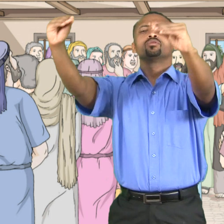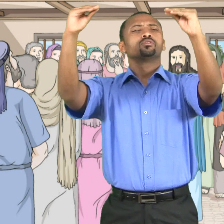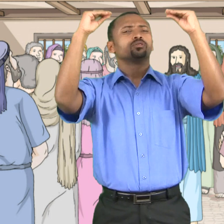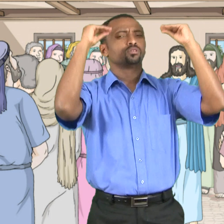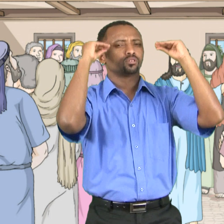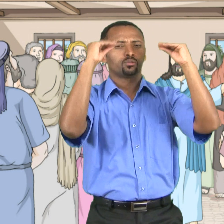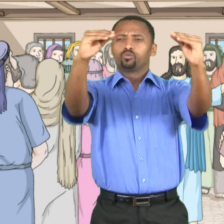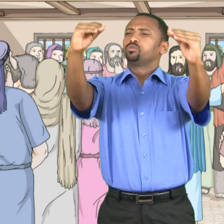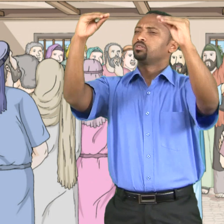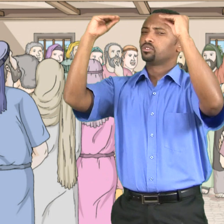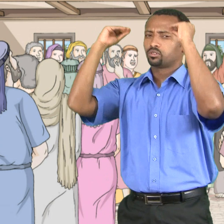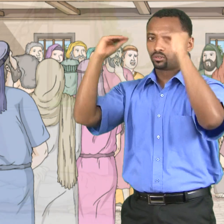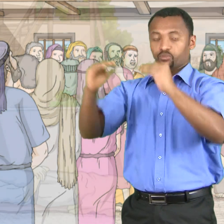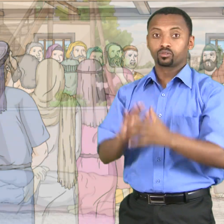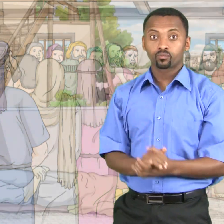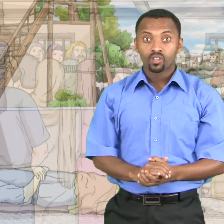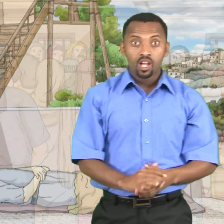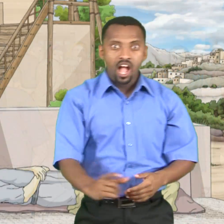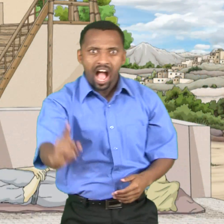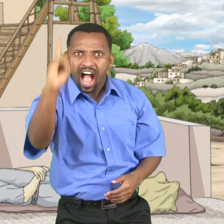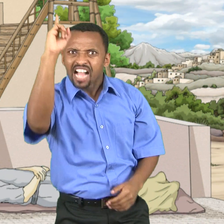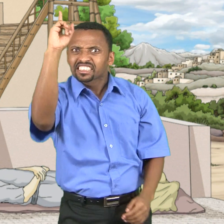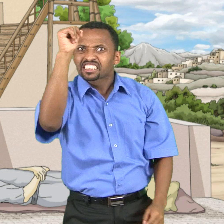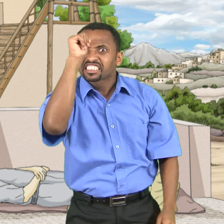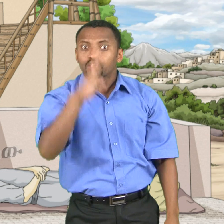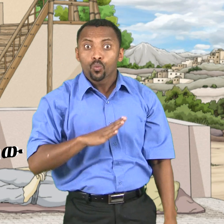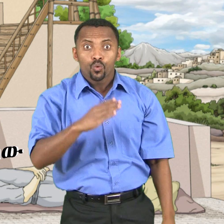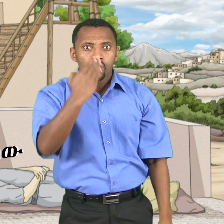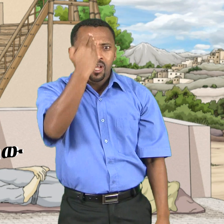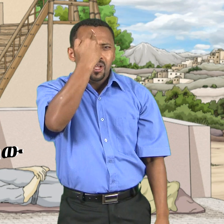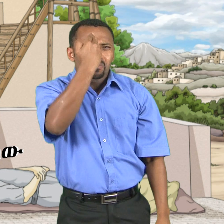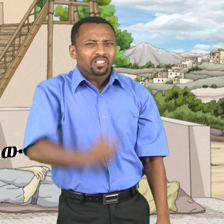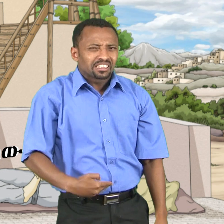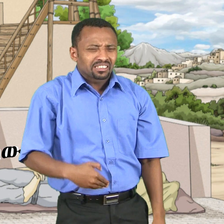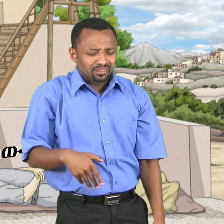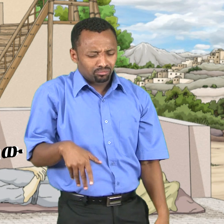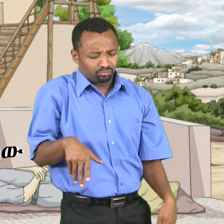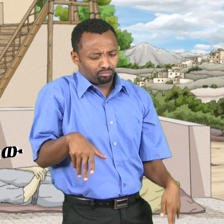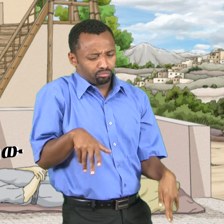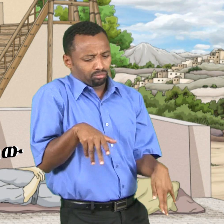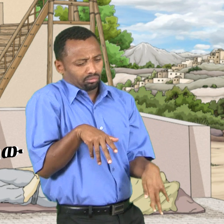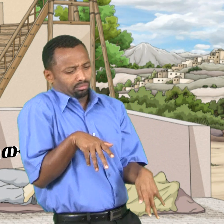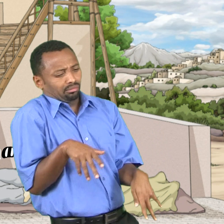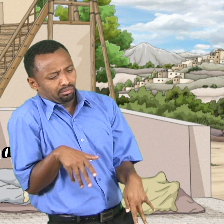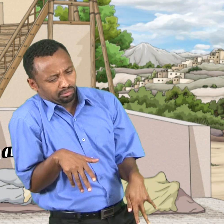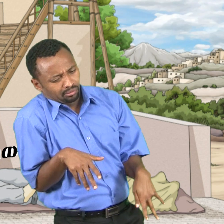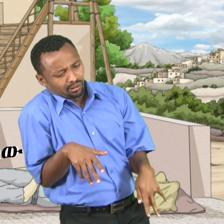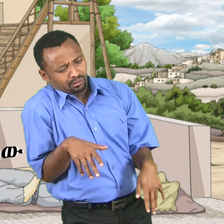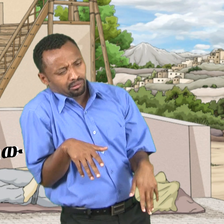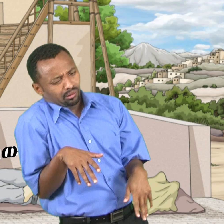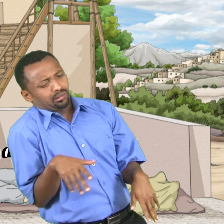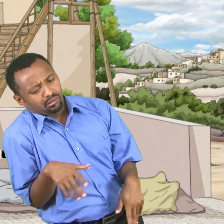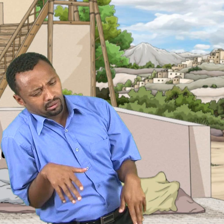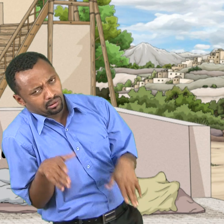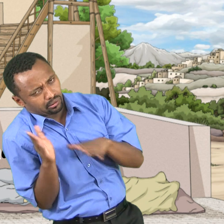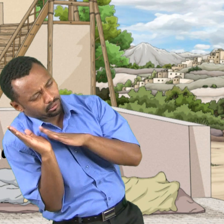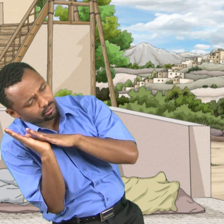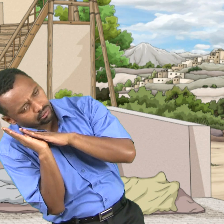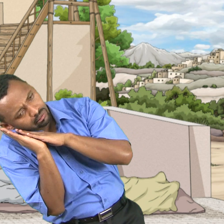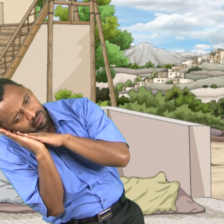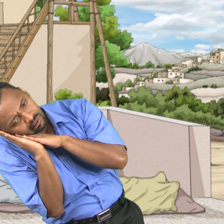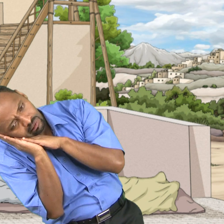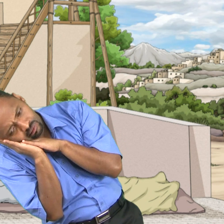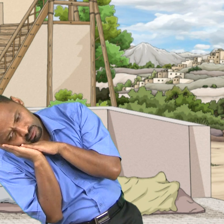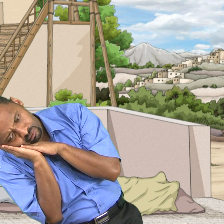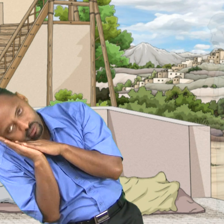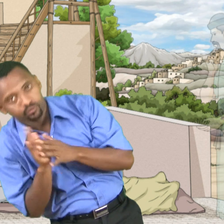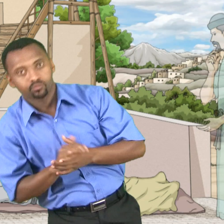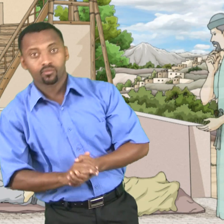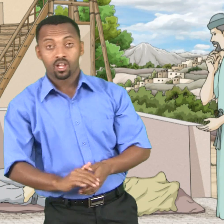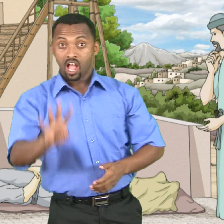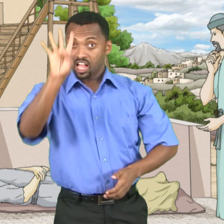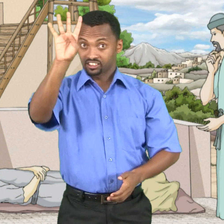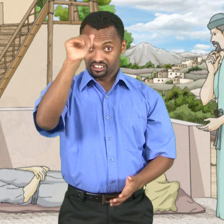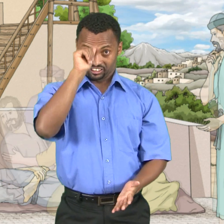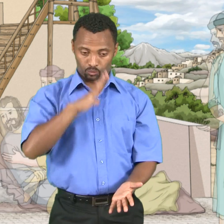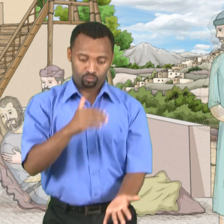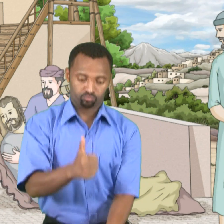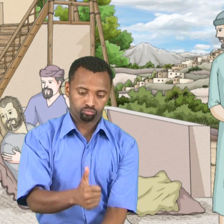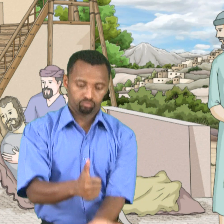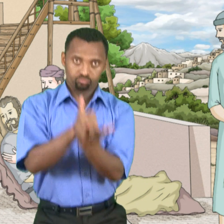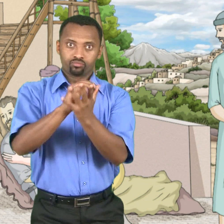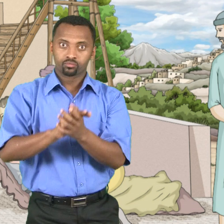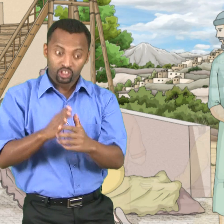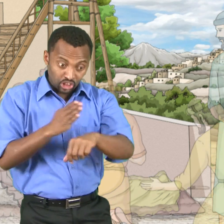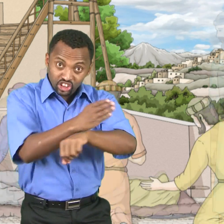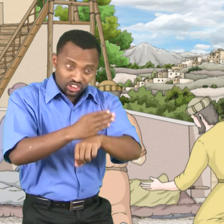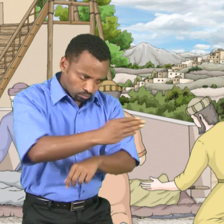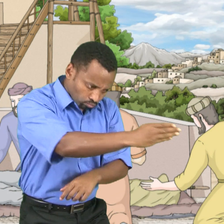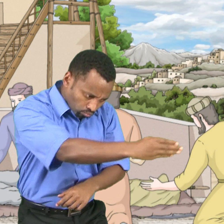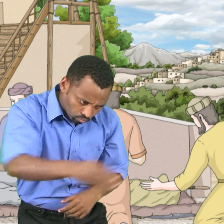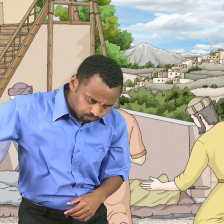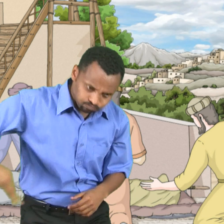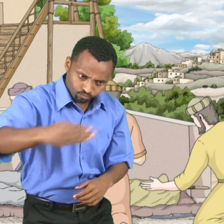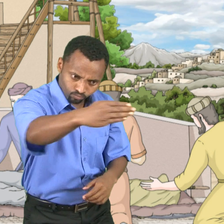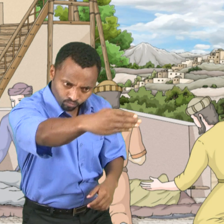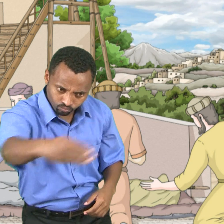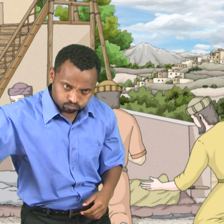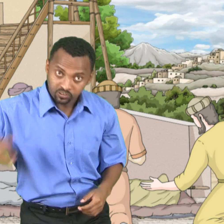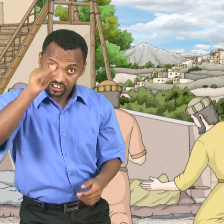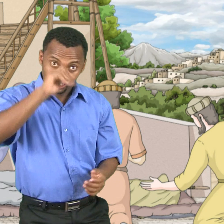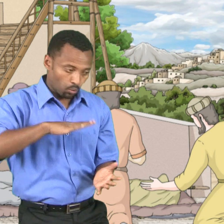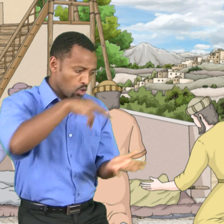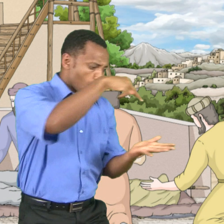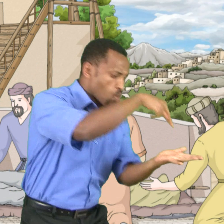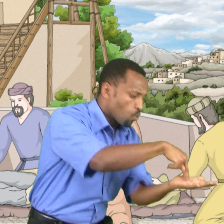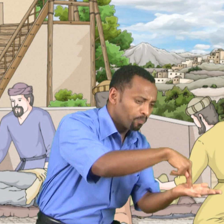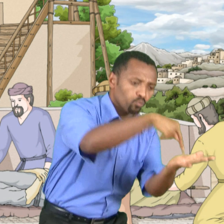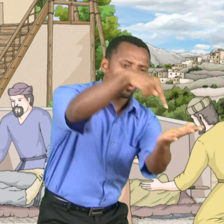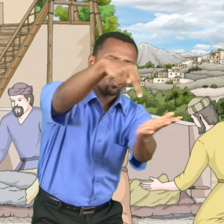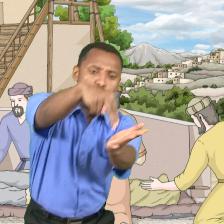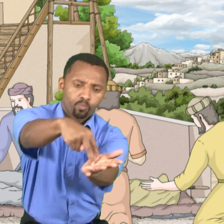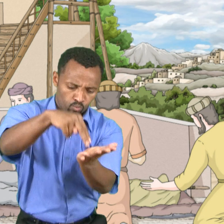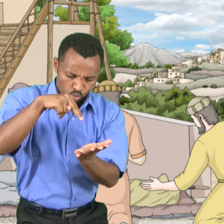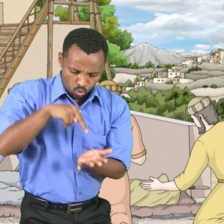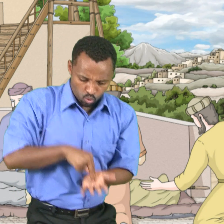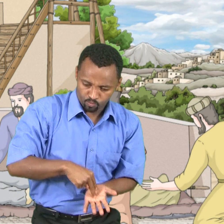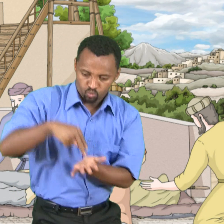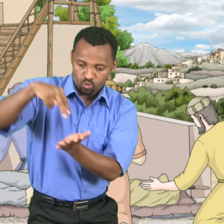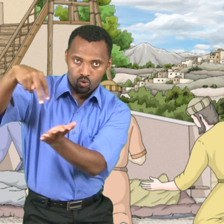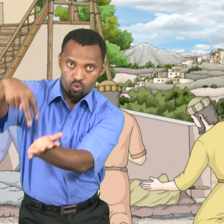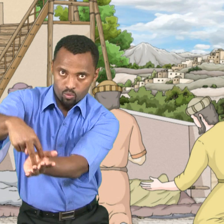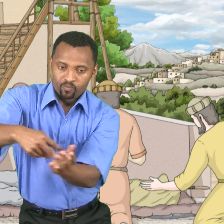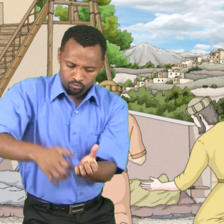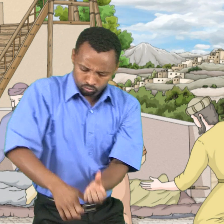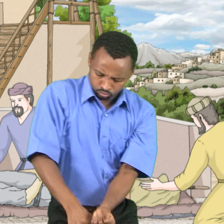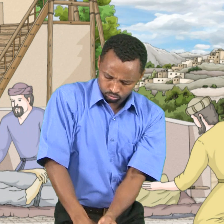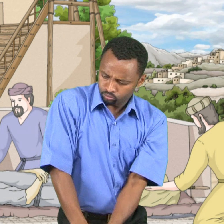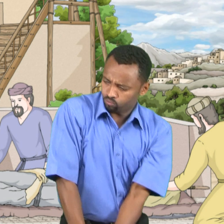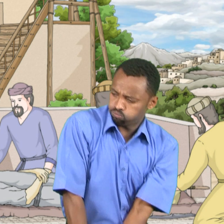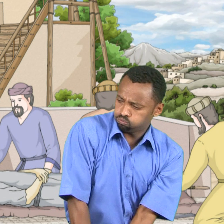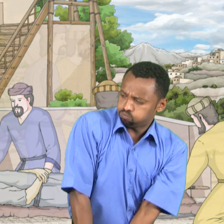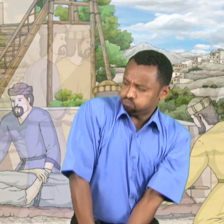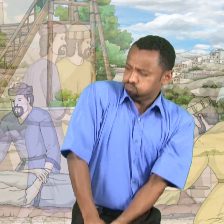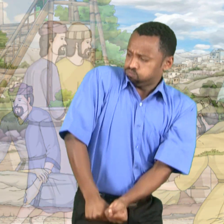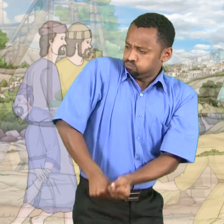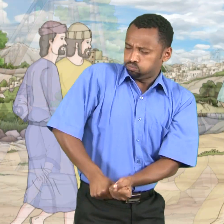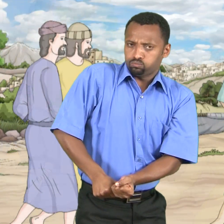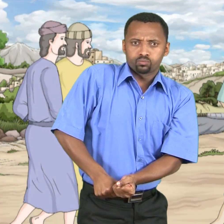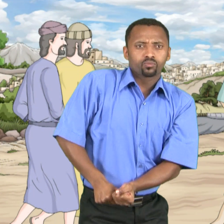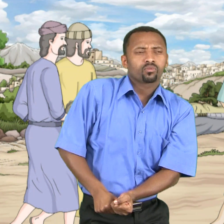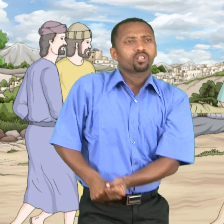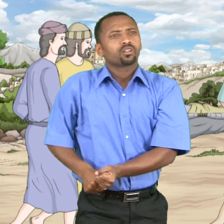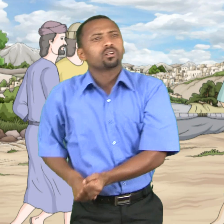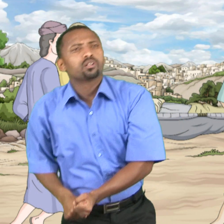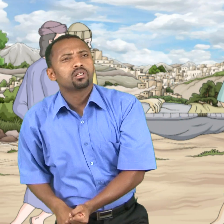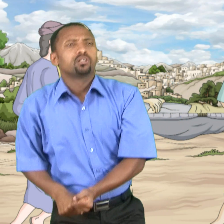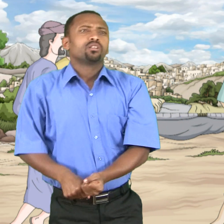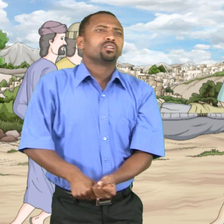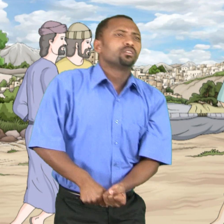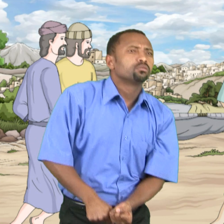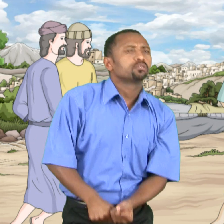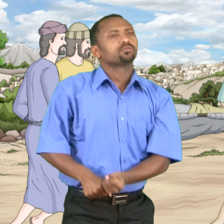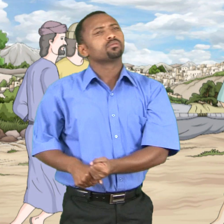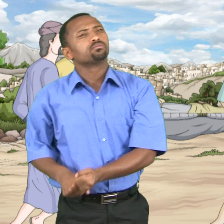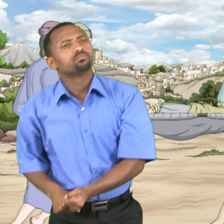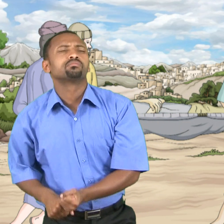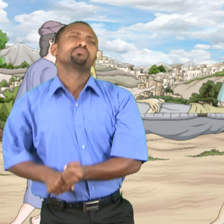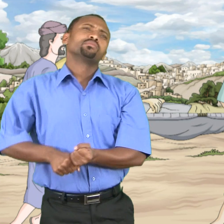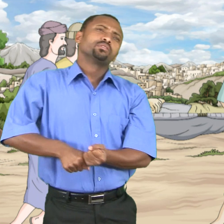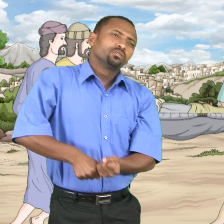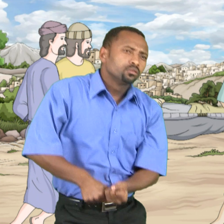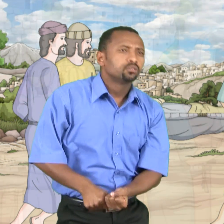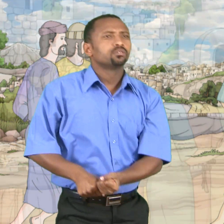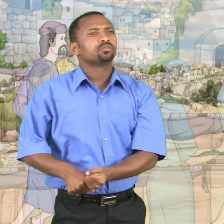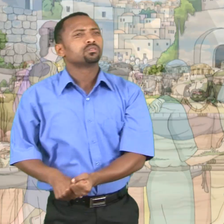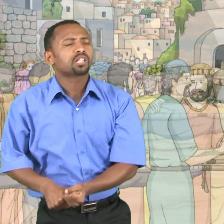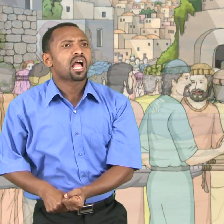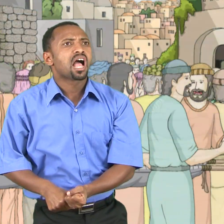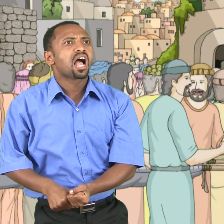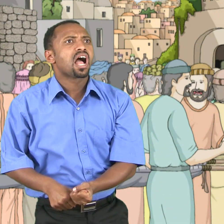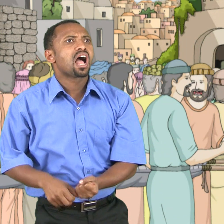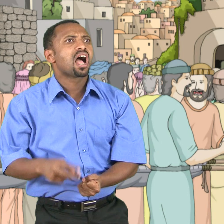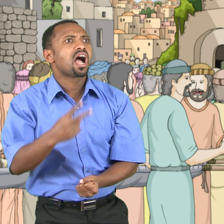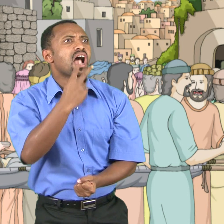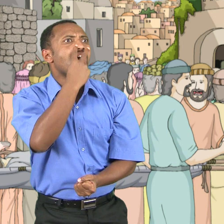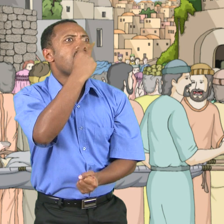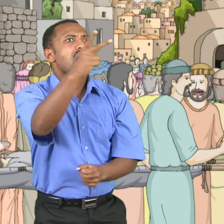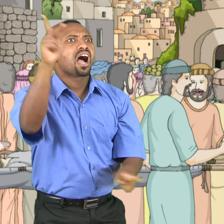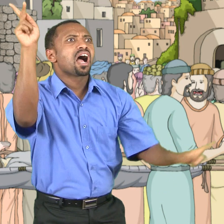Then a paralytic was brought to Him, carried by four men.